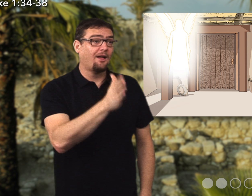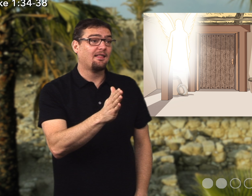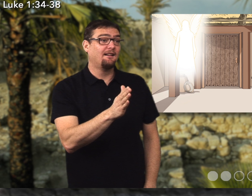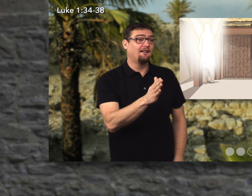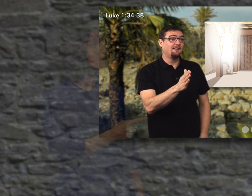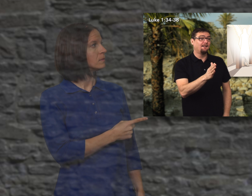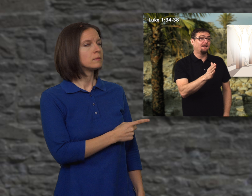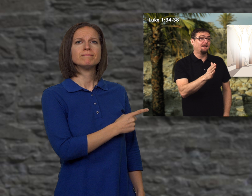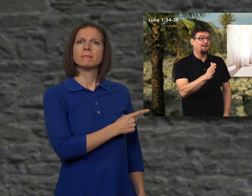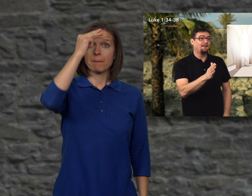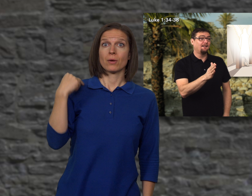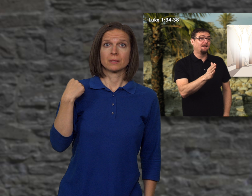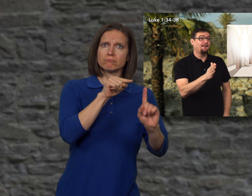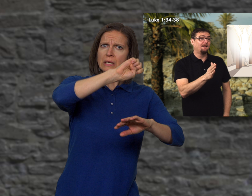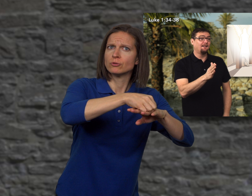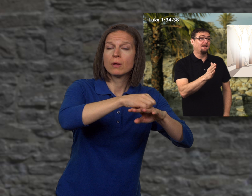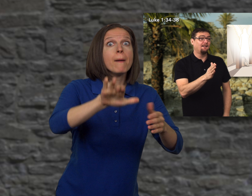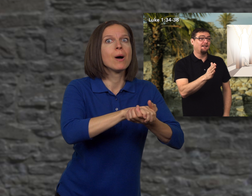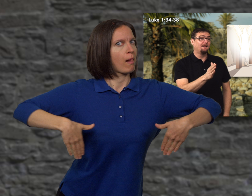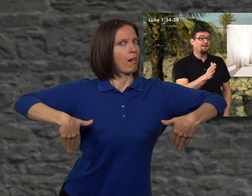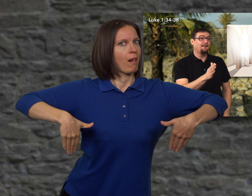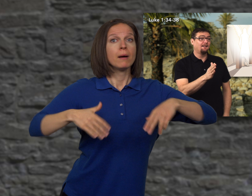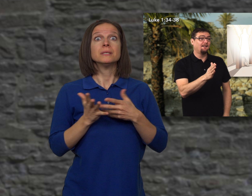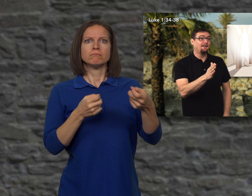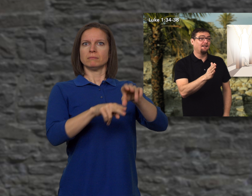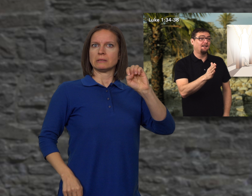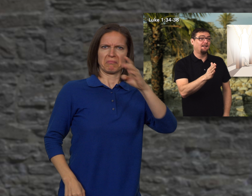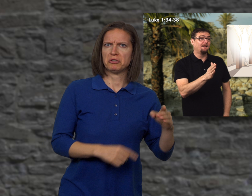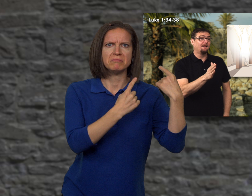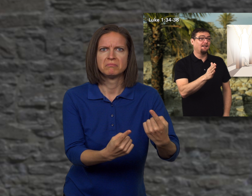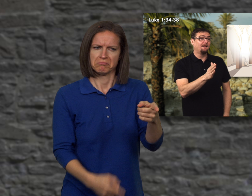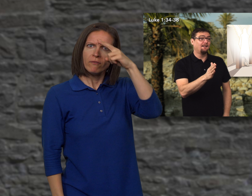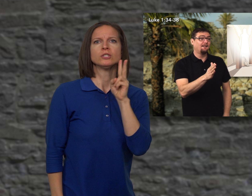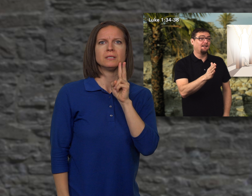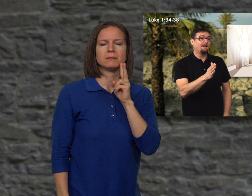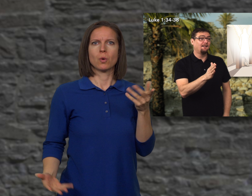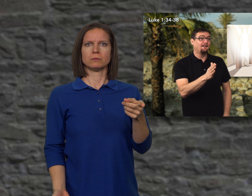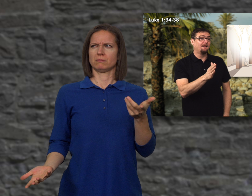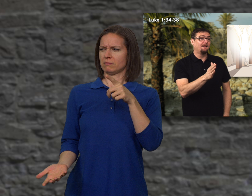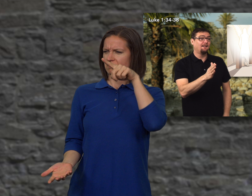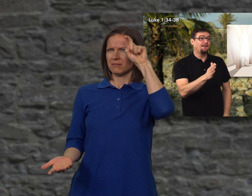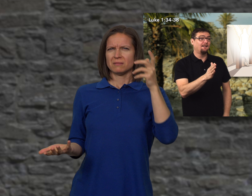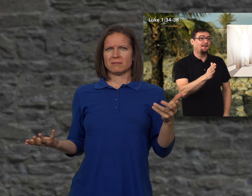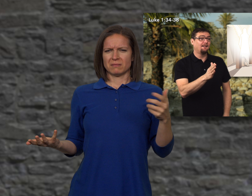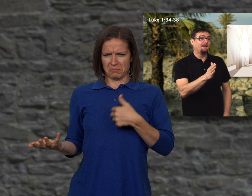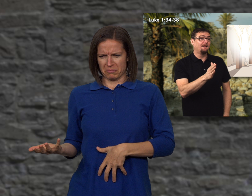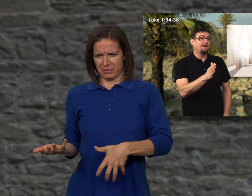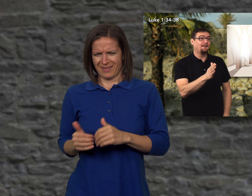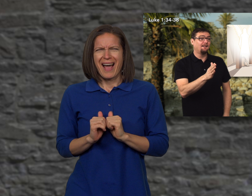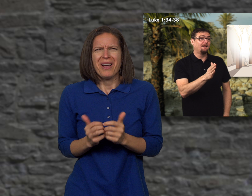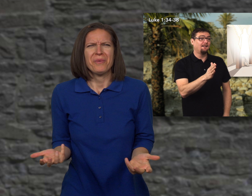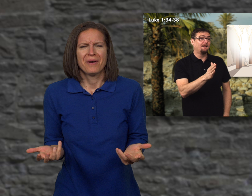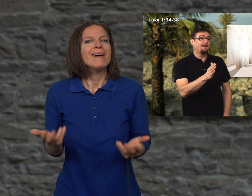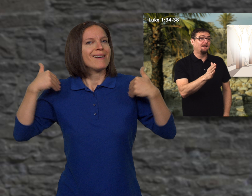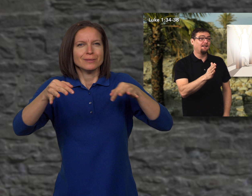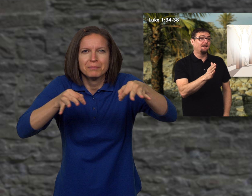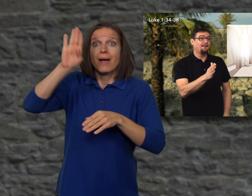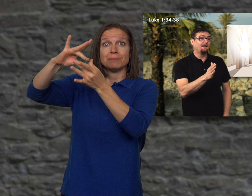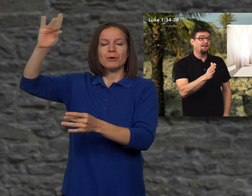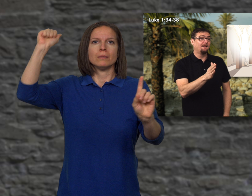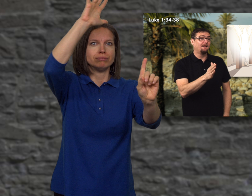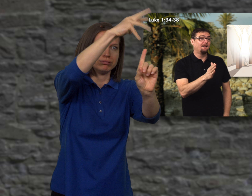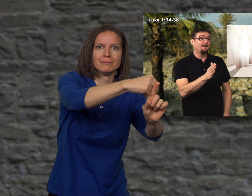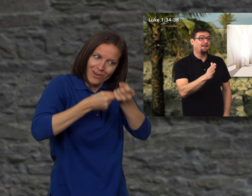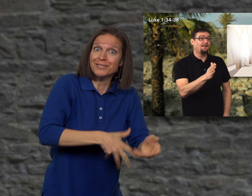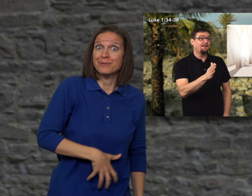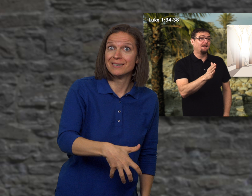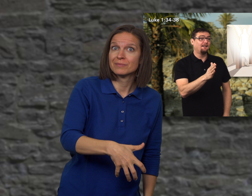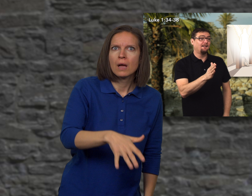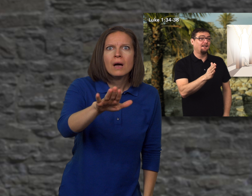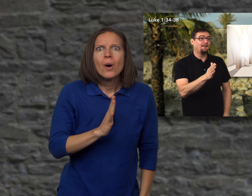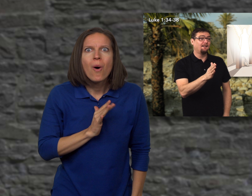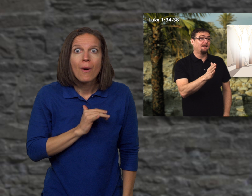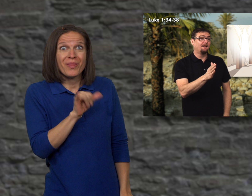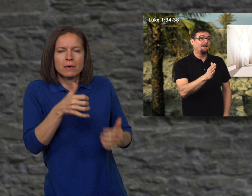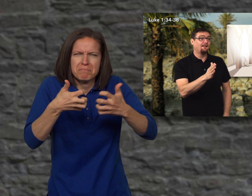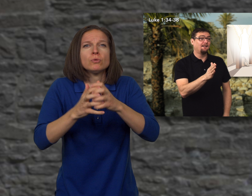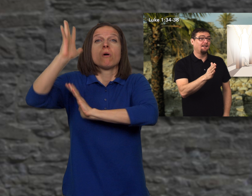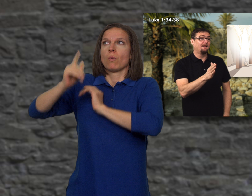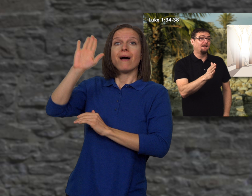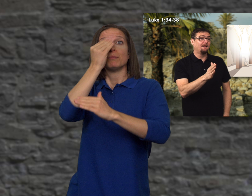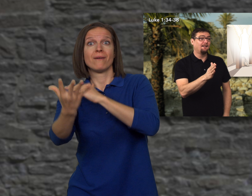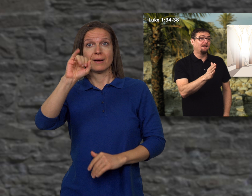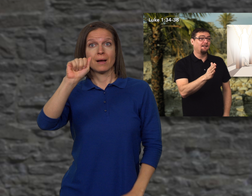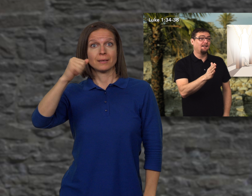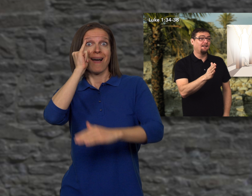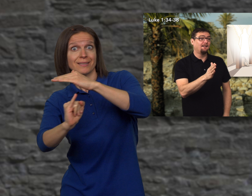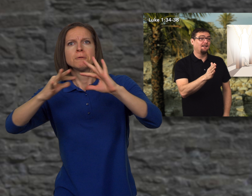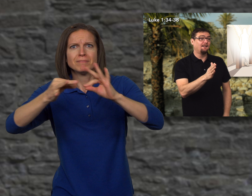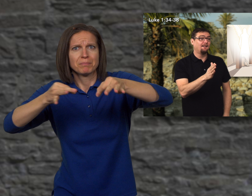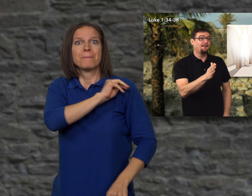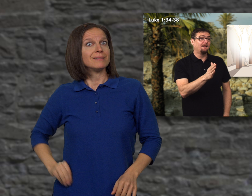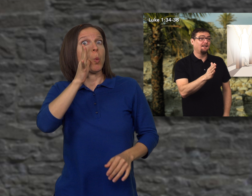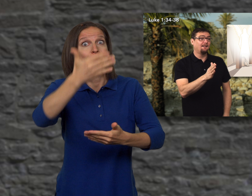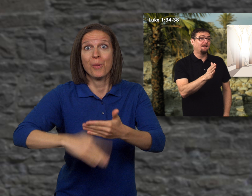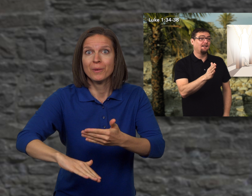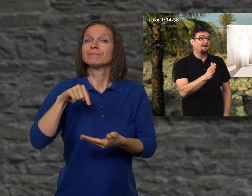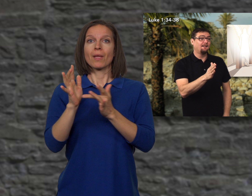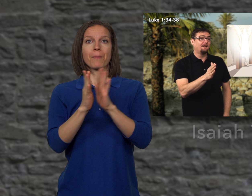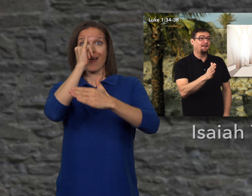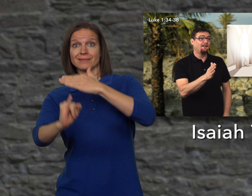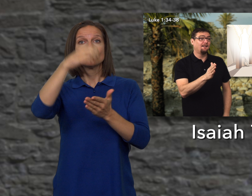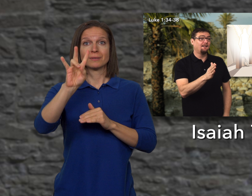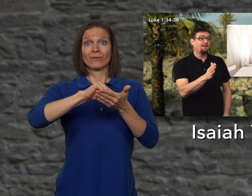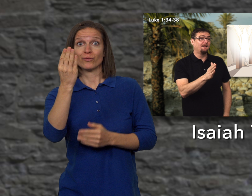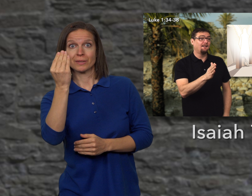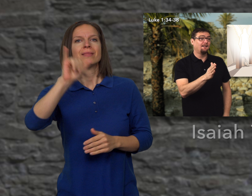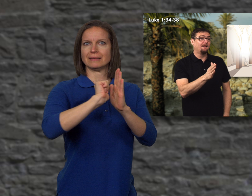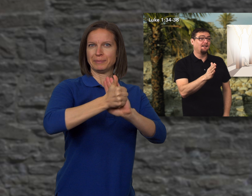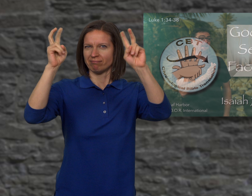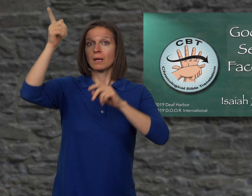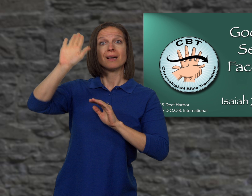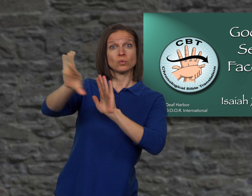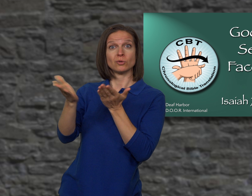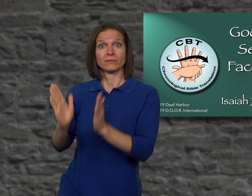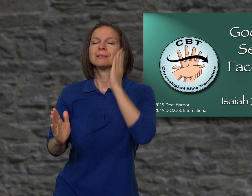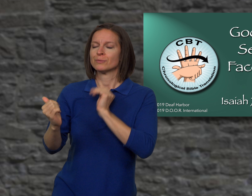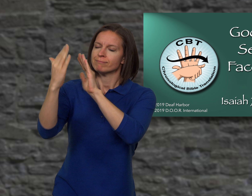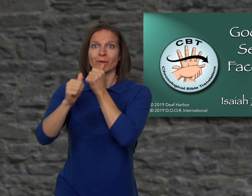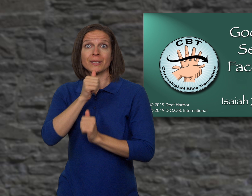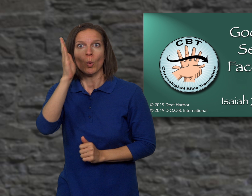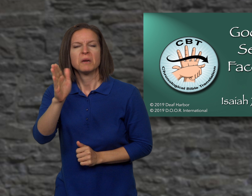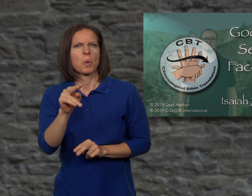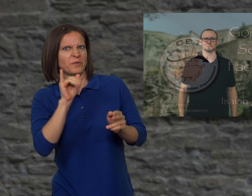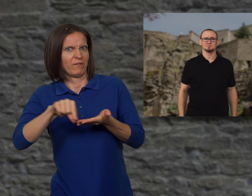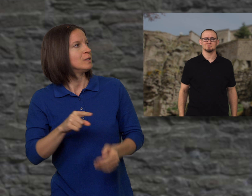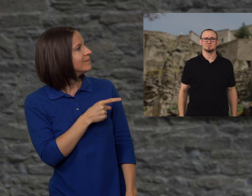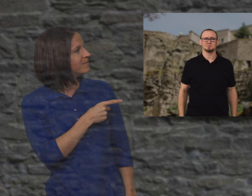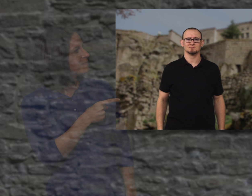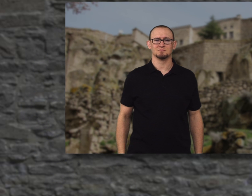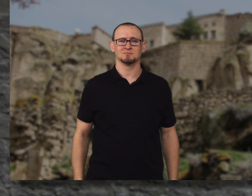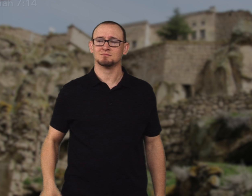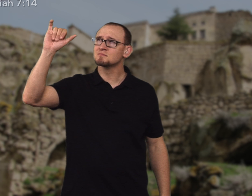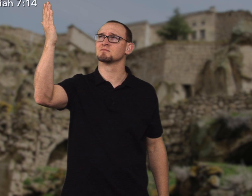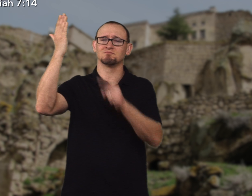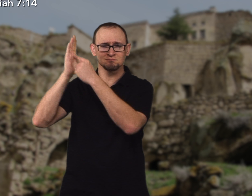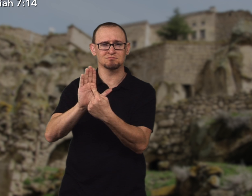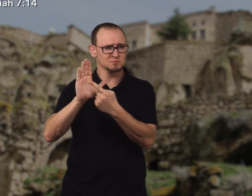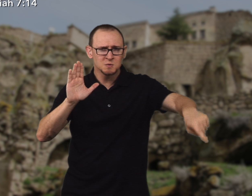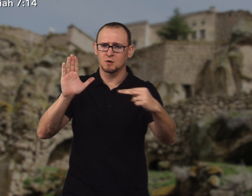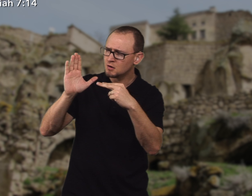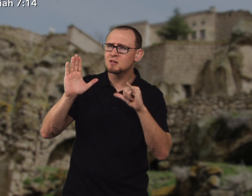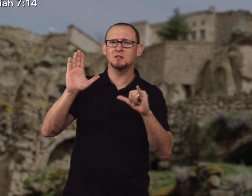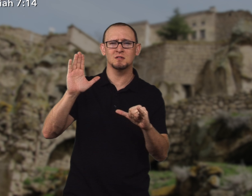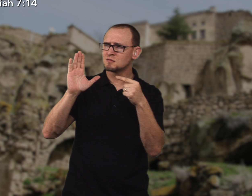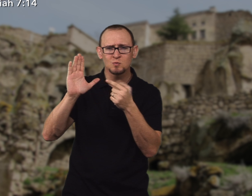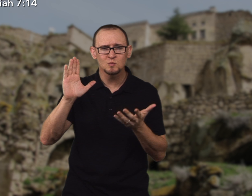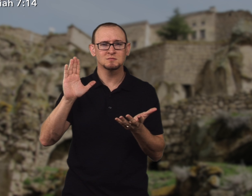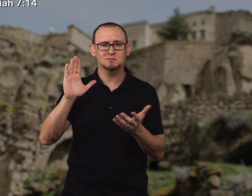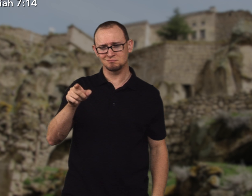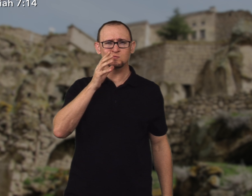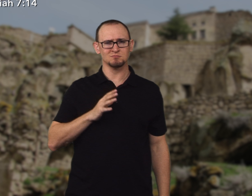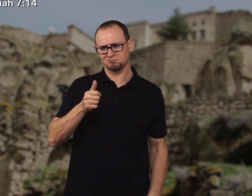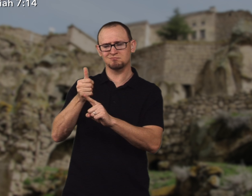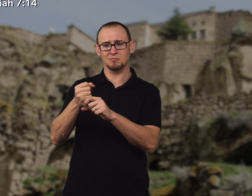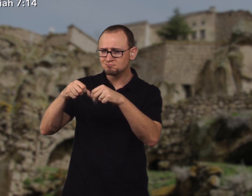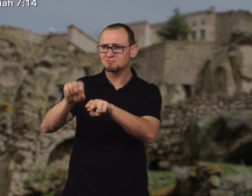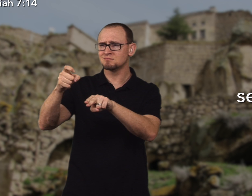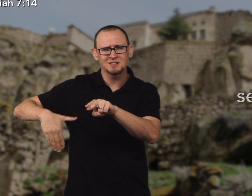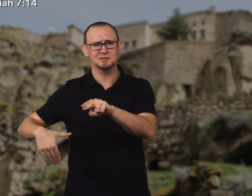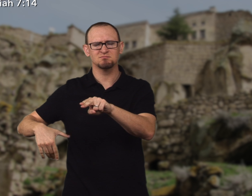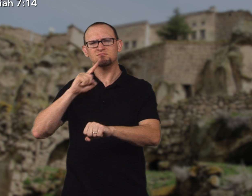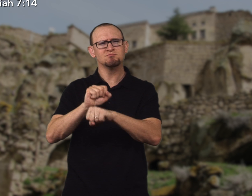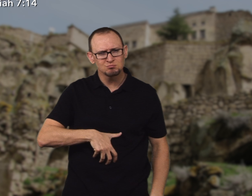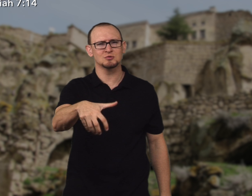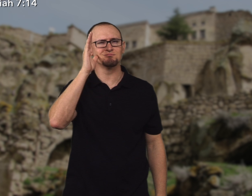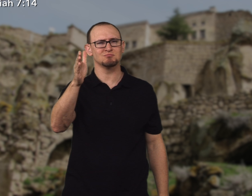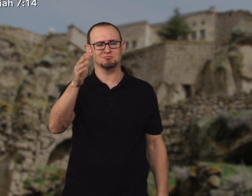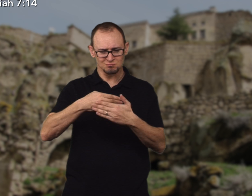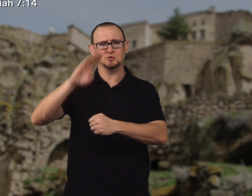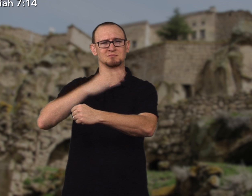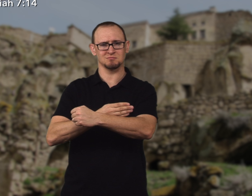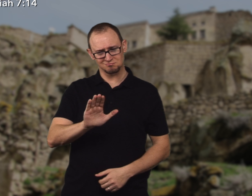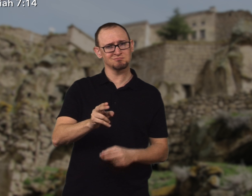The angel replied, “The Holy Spirit will come upon you, and the power of the Most High will overshadow you.